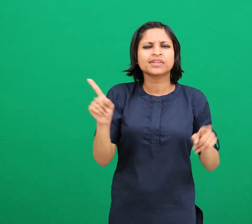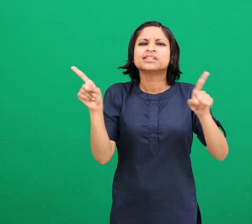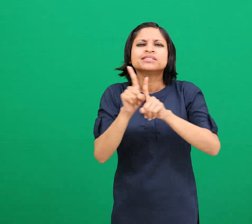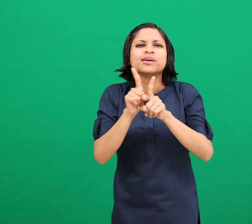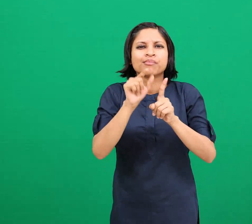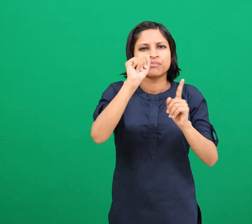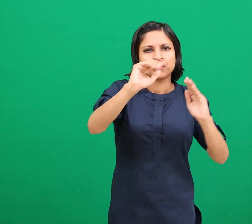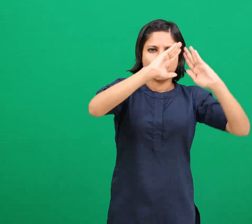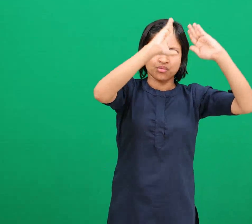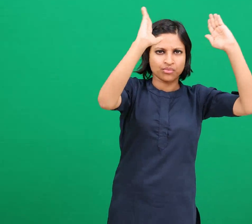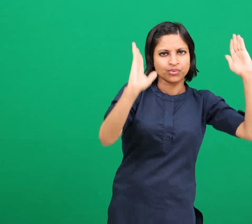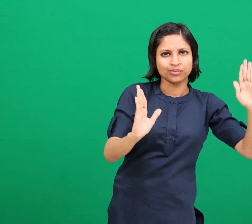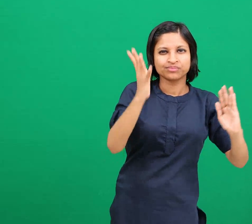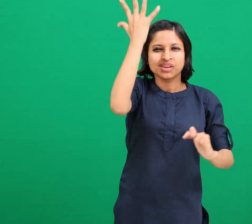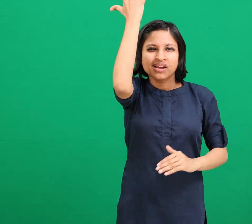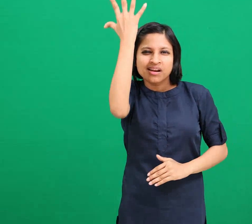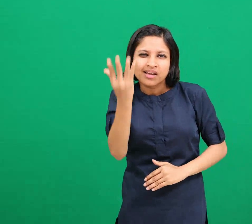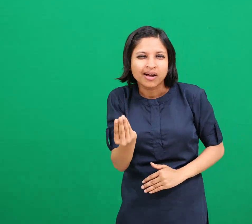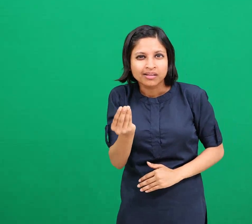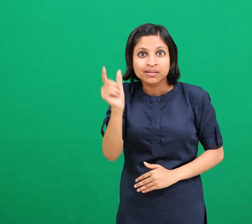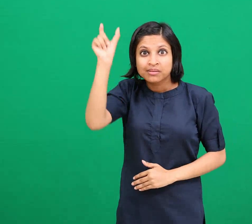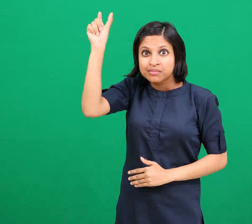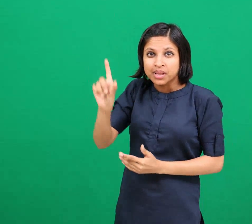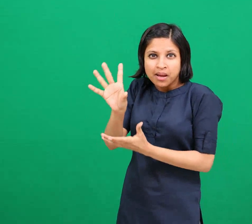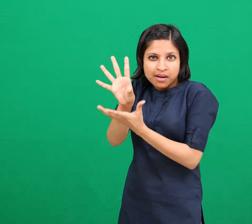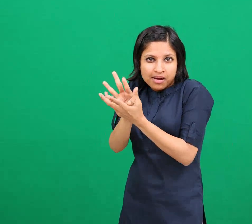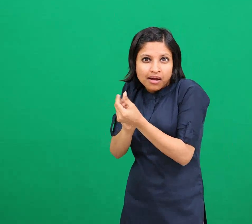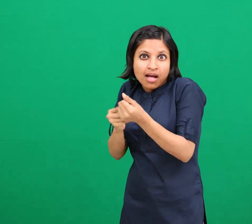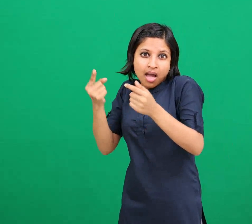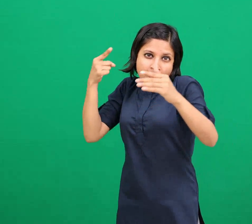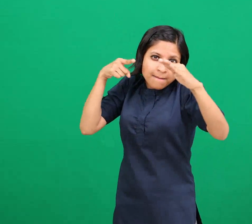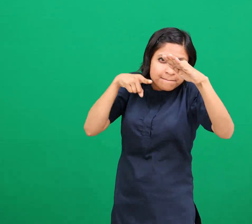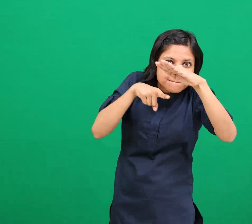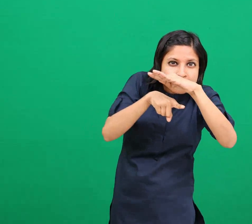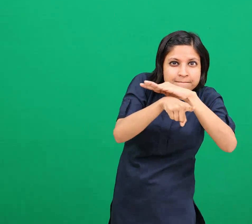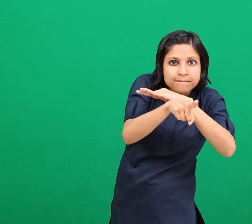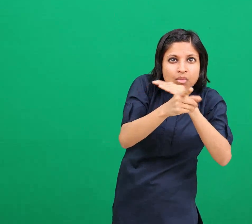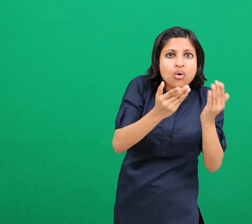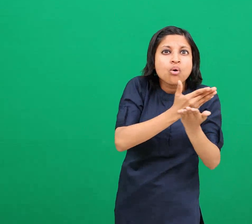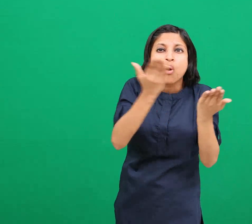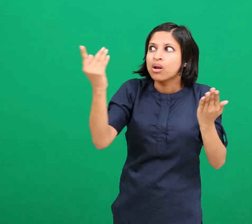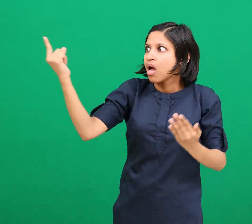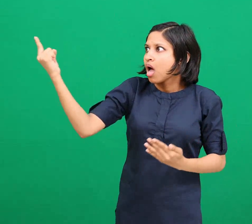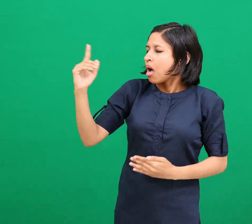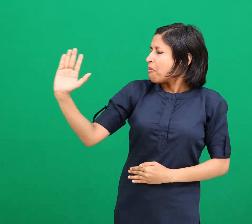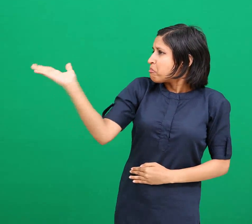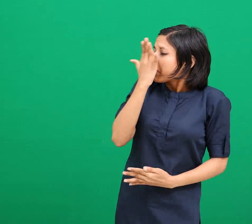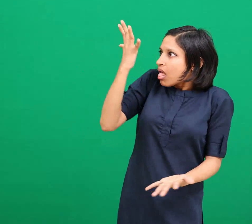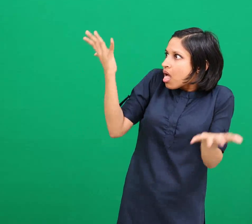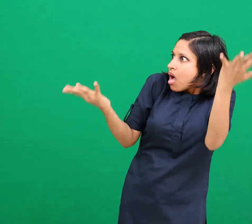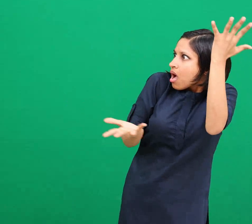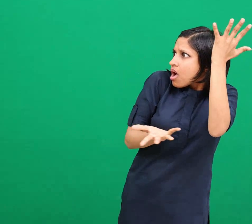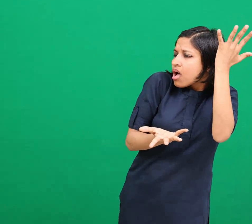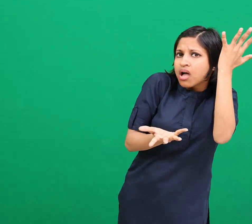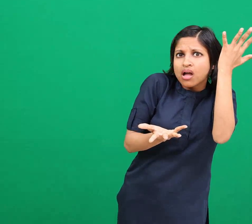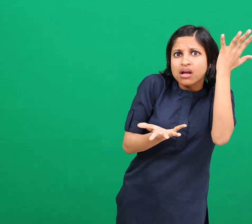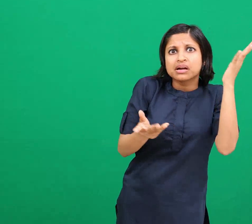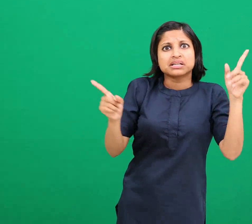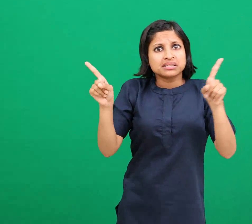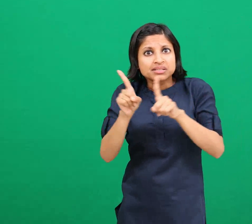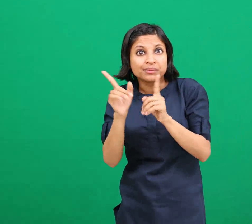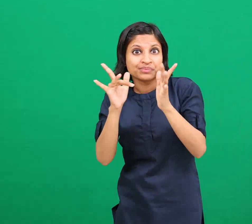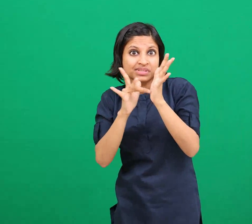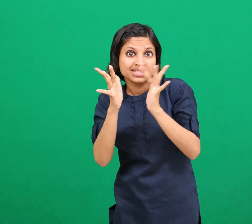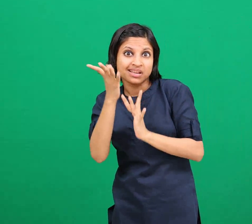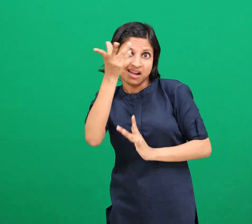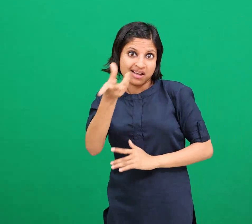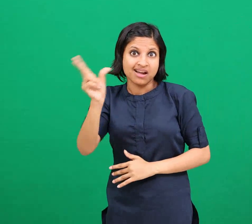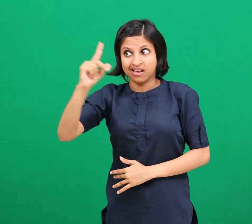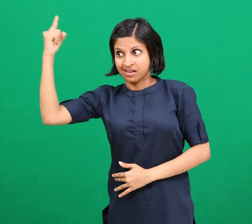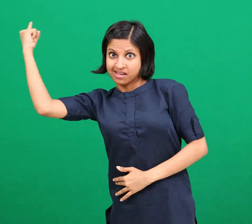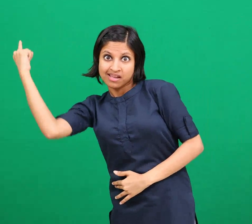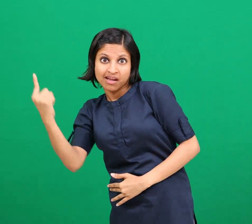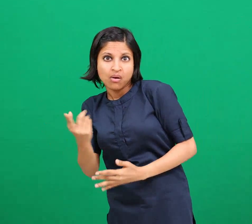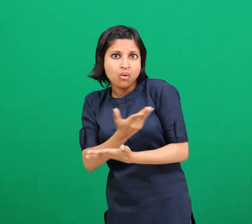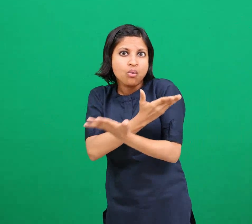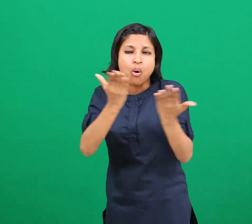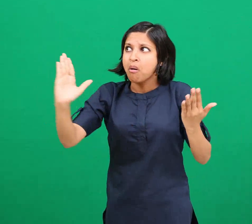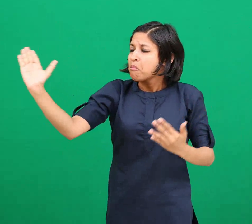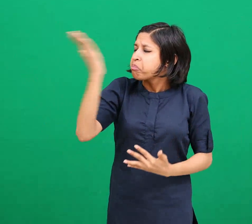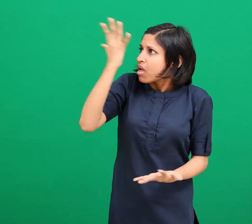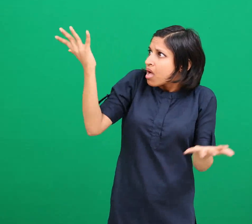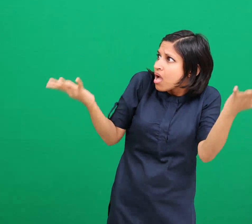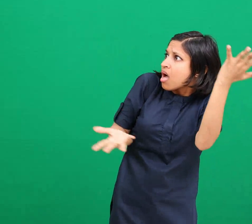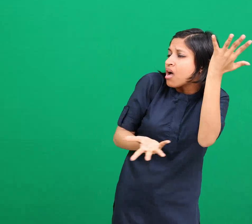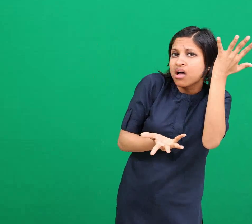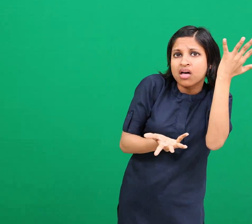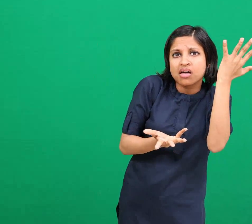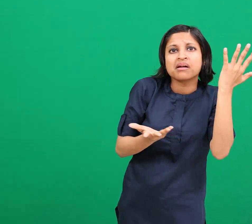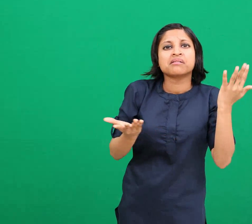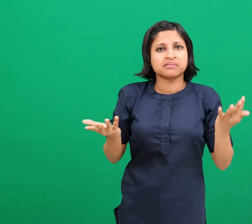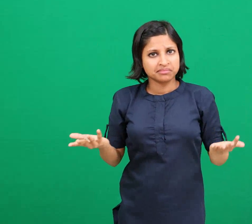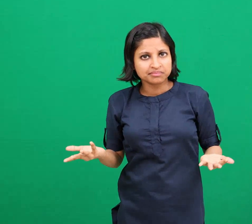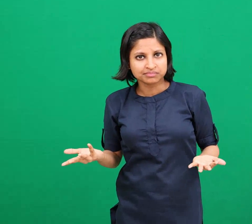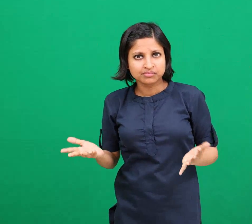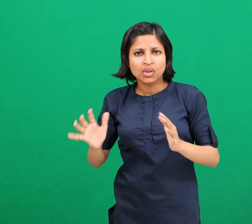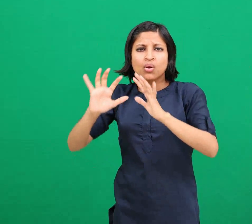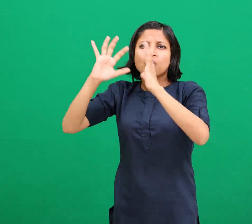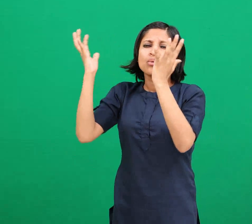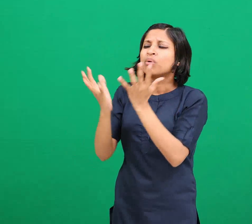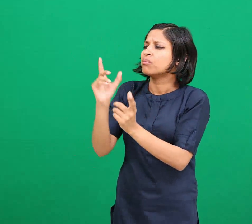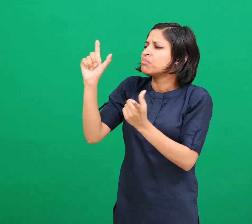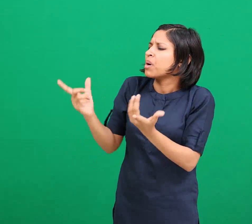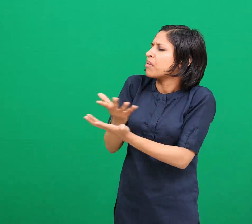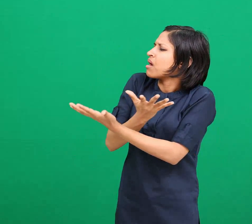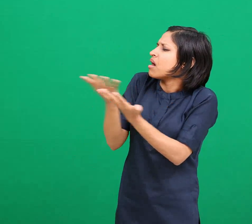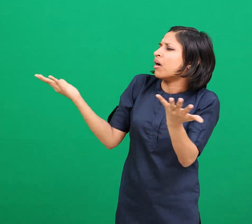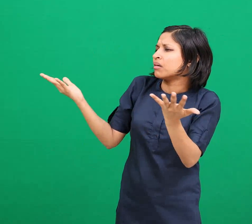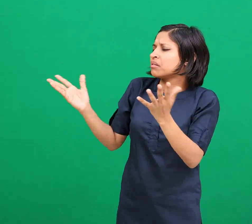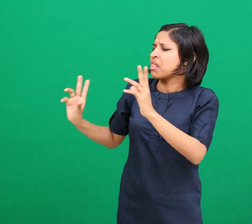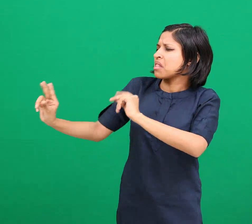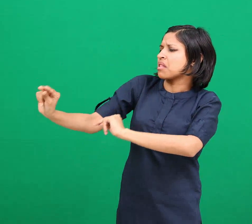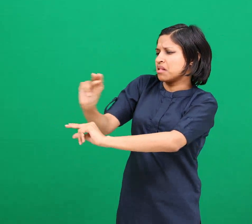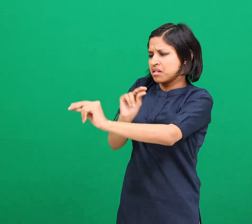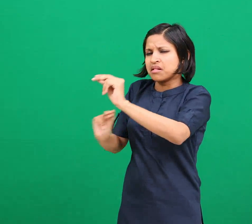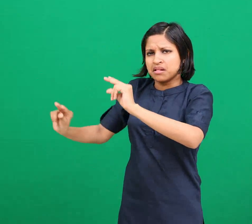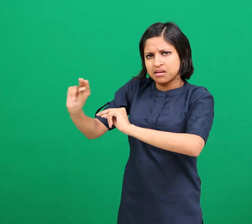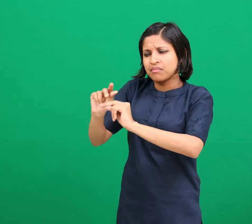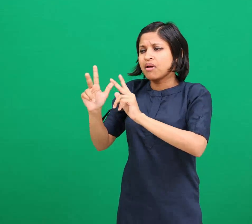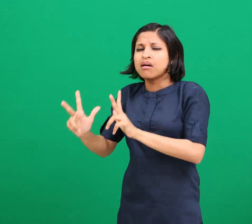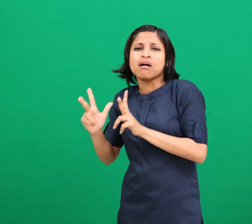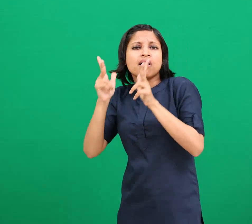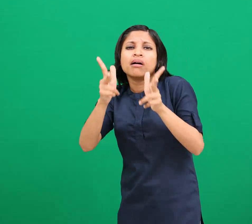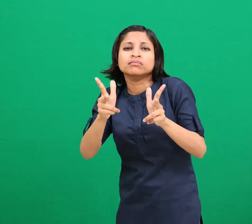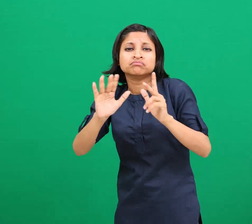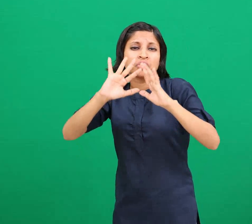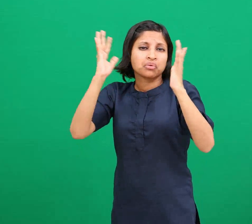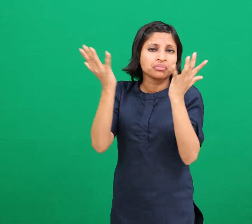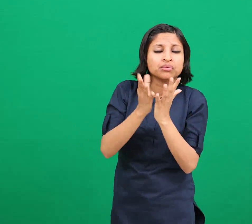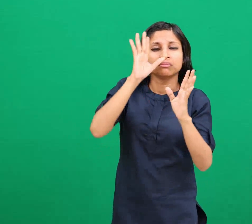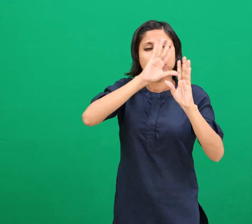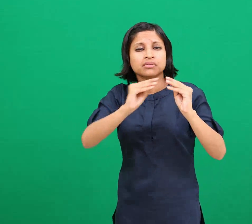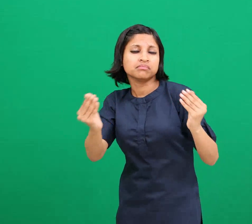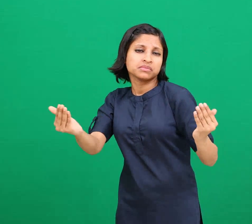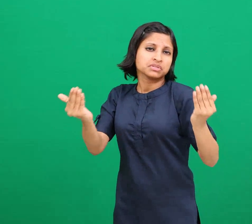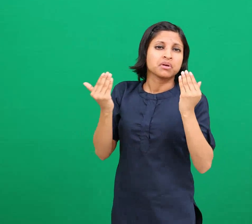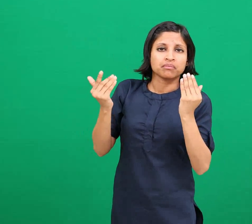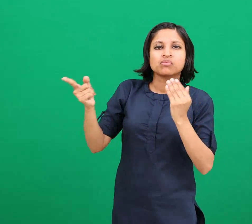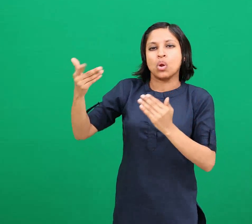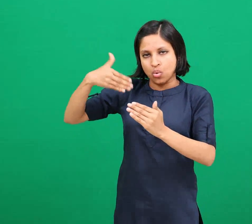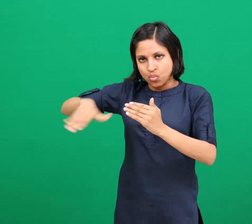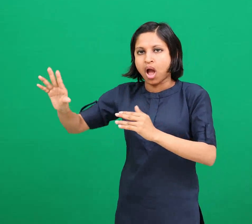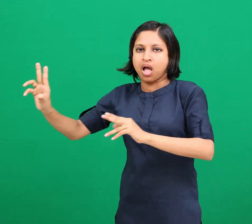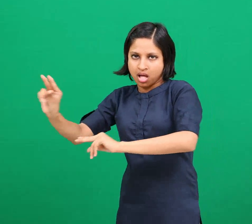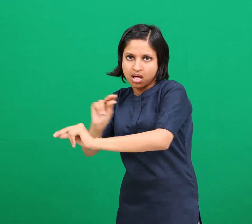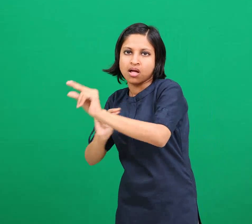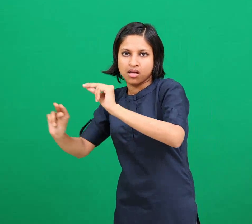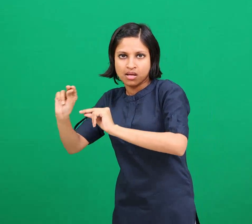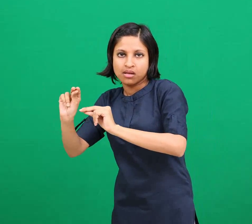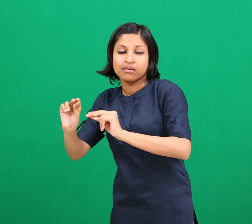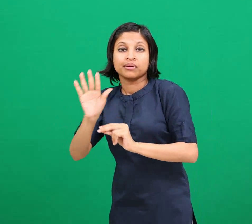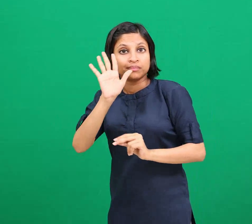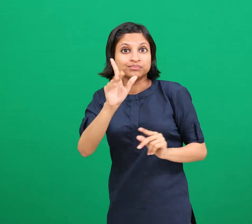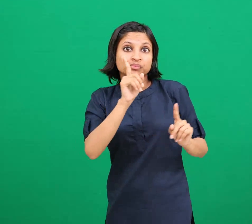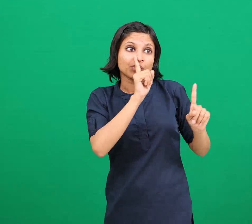For you are fully aware that the Day of the Lord will come like a thief in the night.